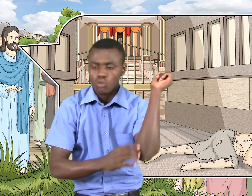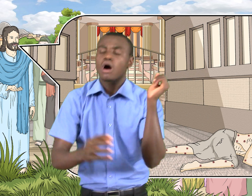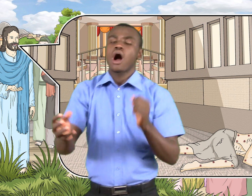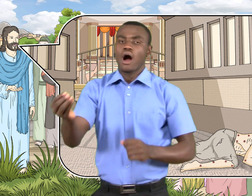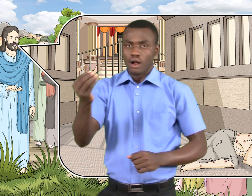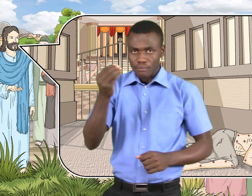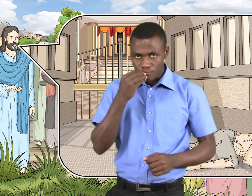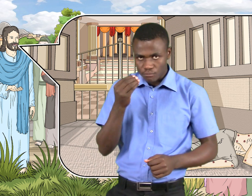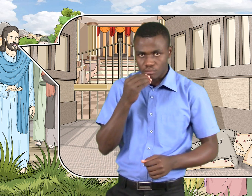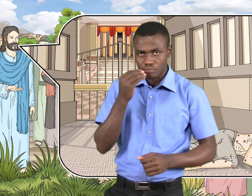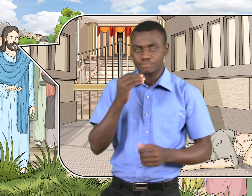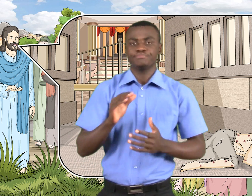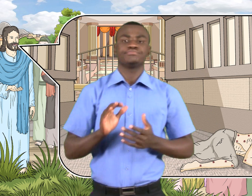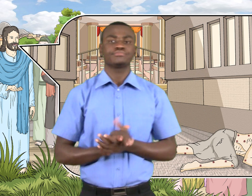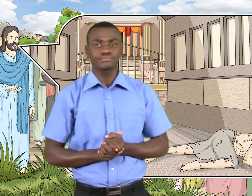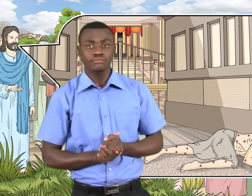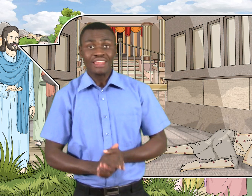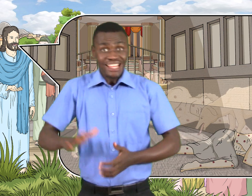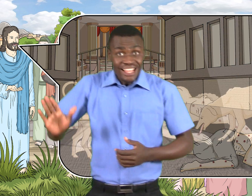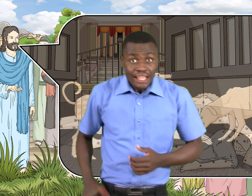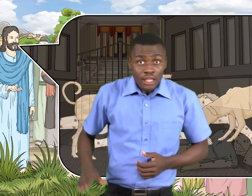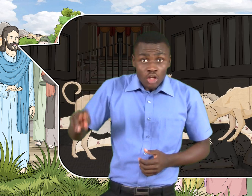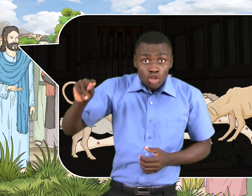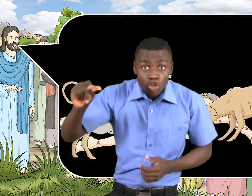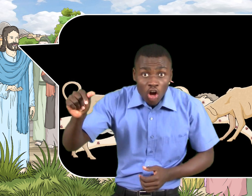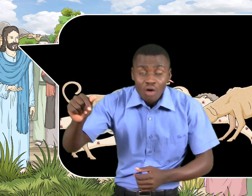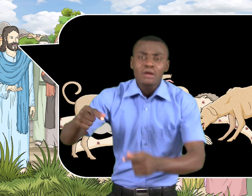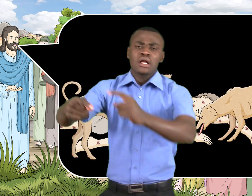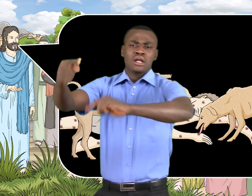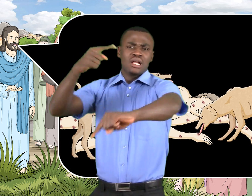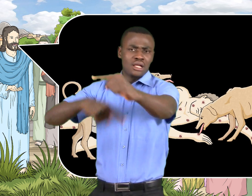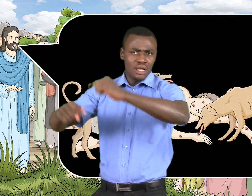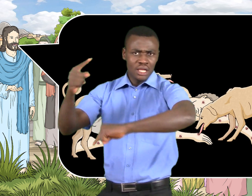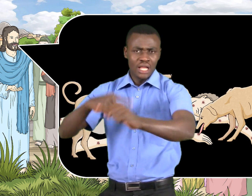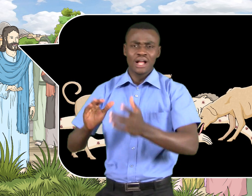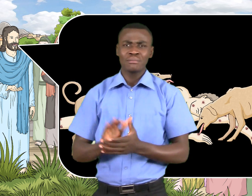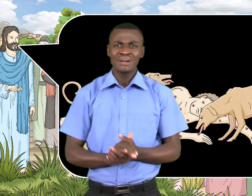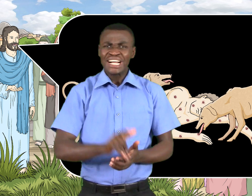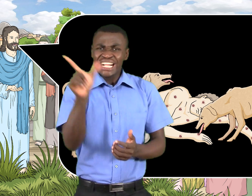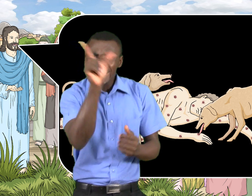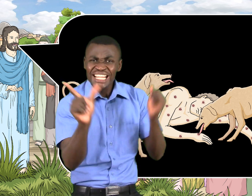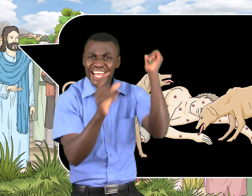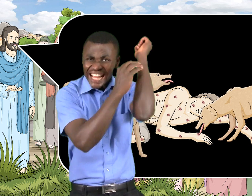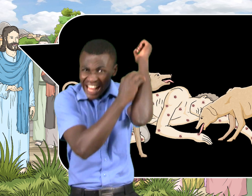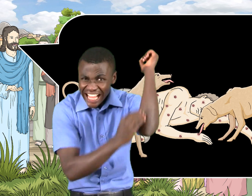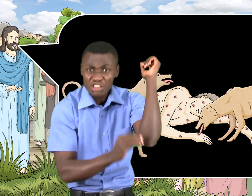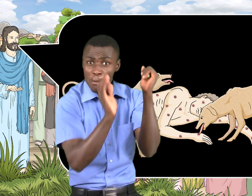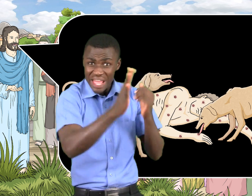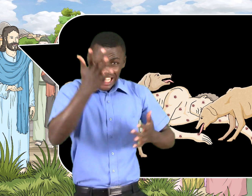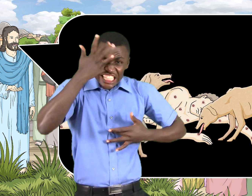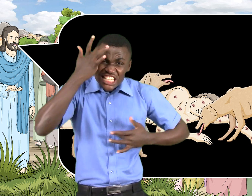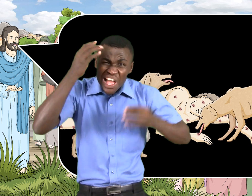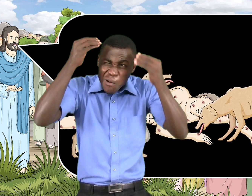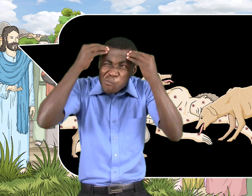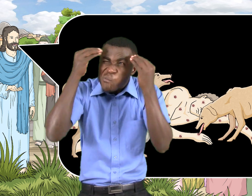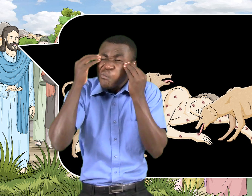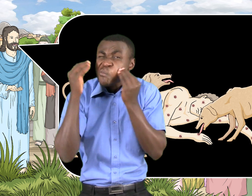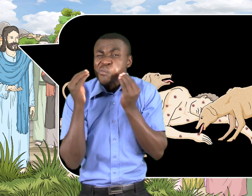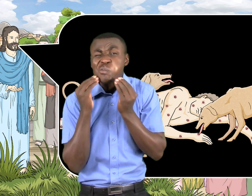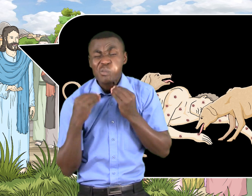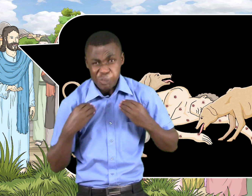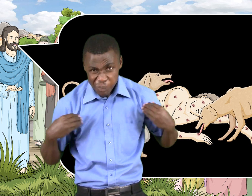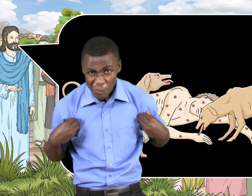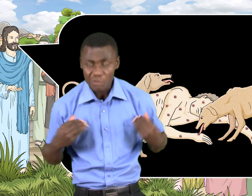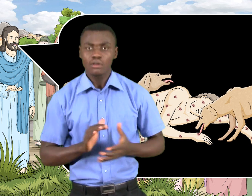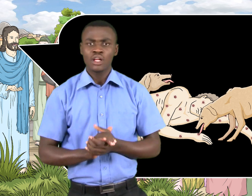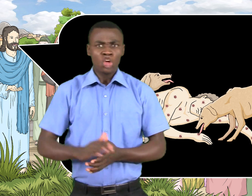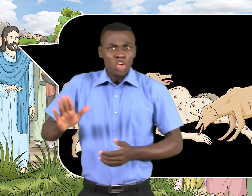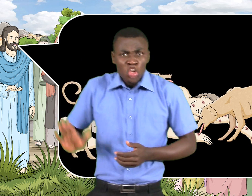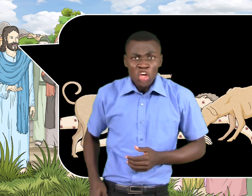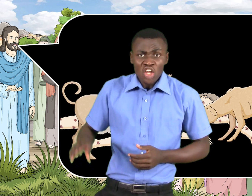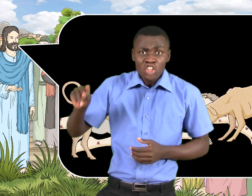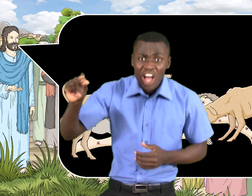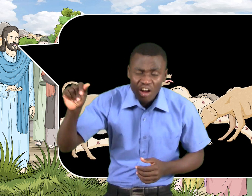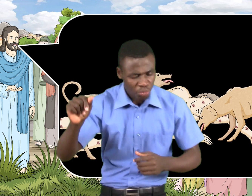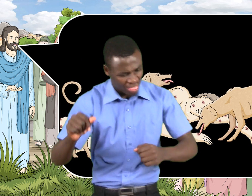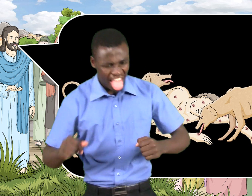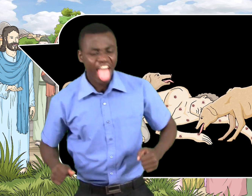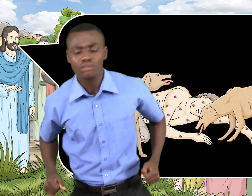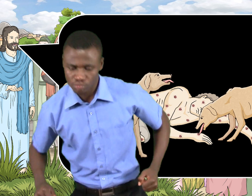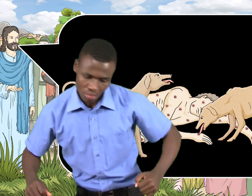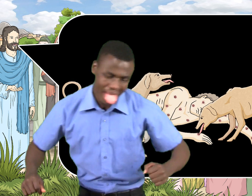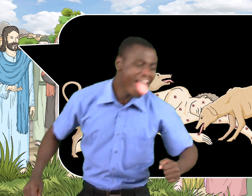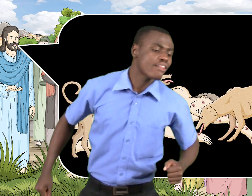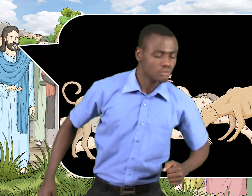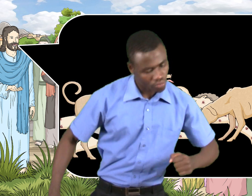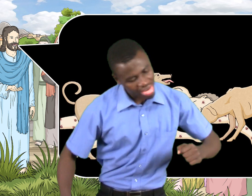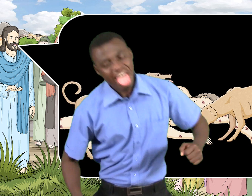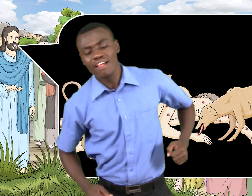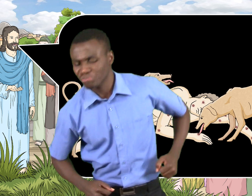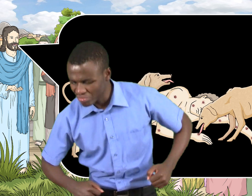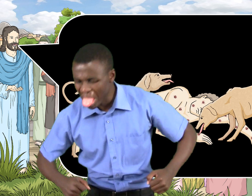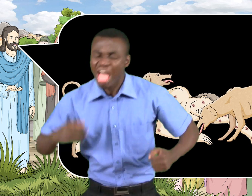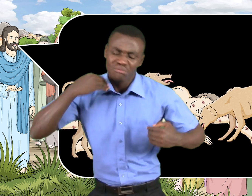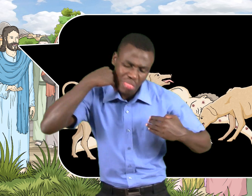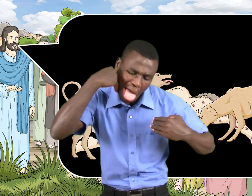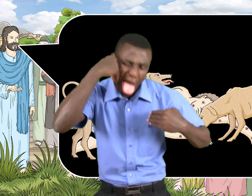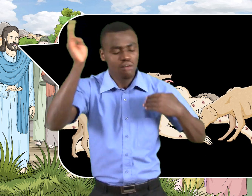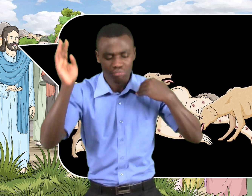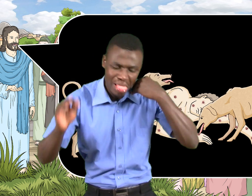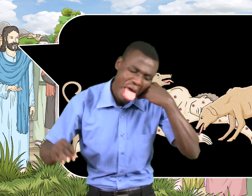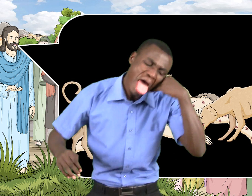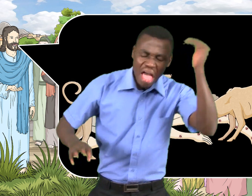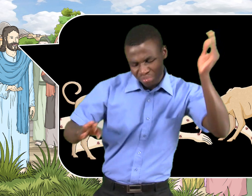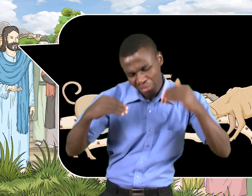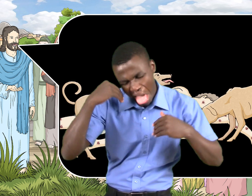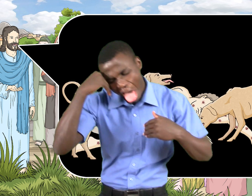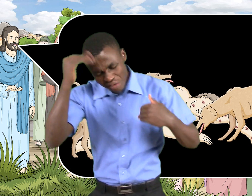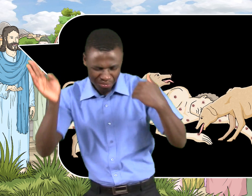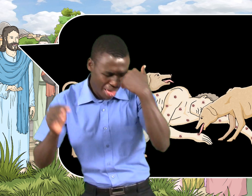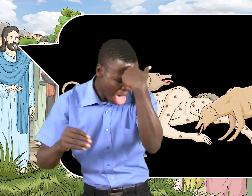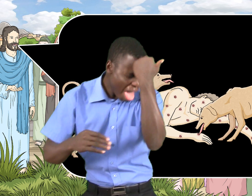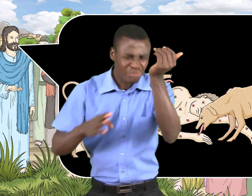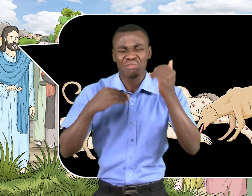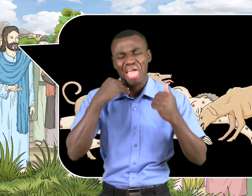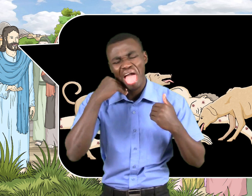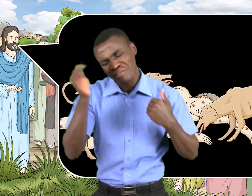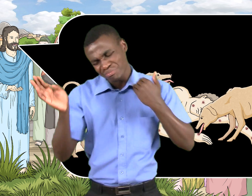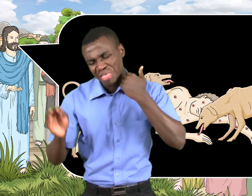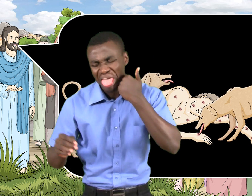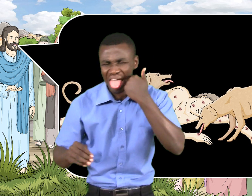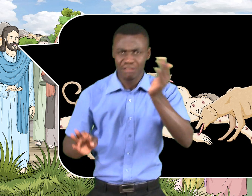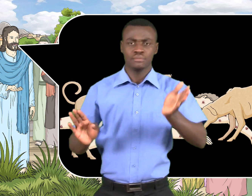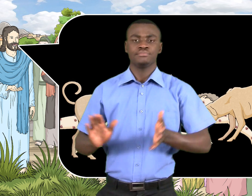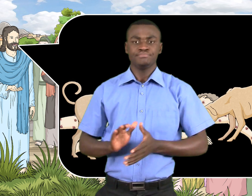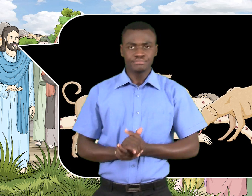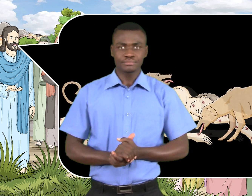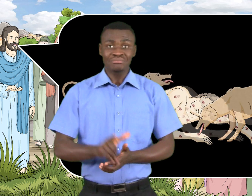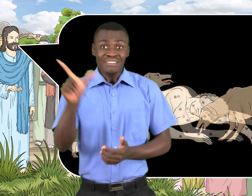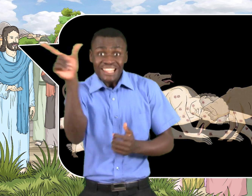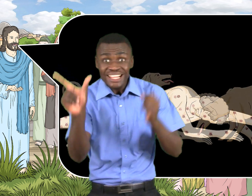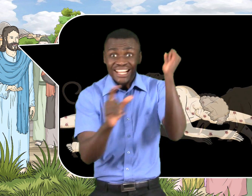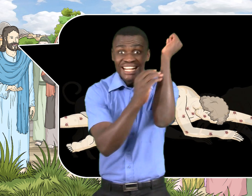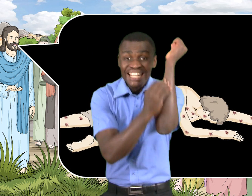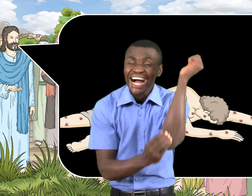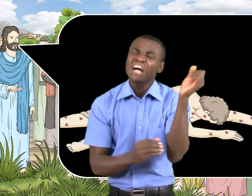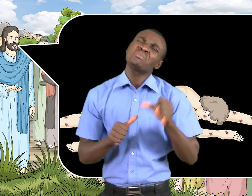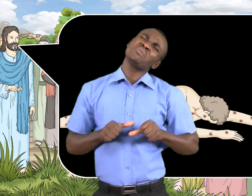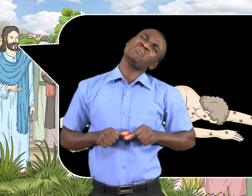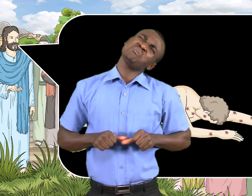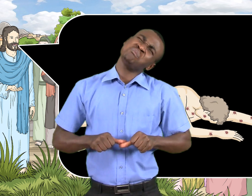Even the dogs came and licked his sores.